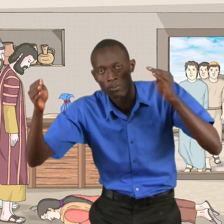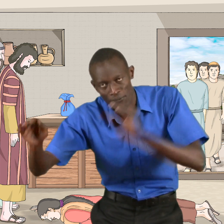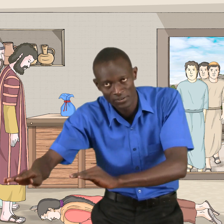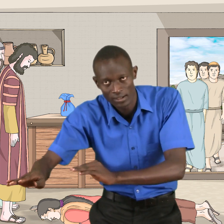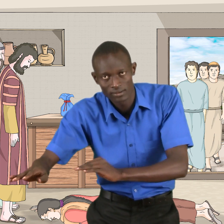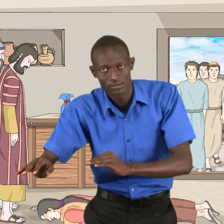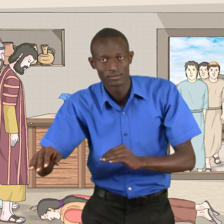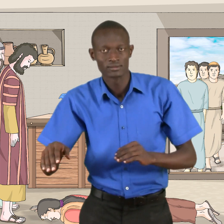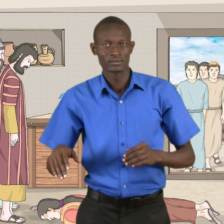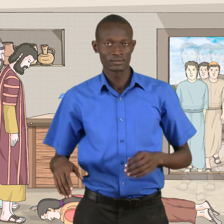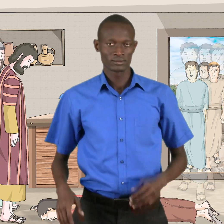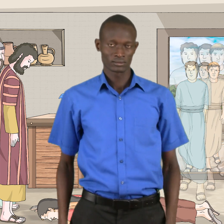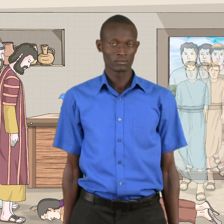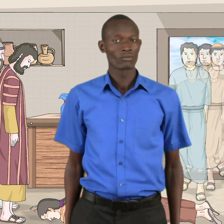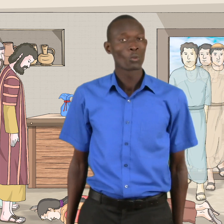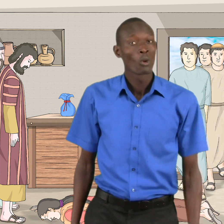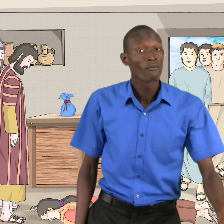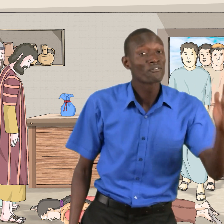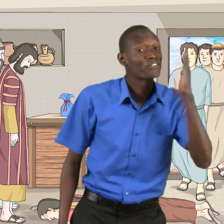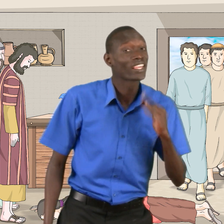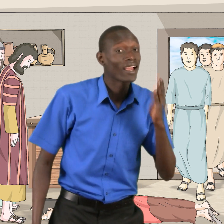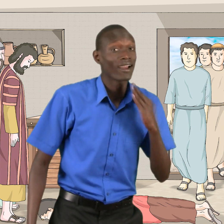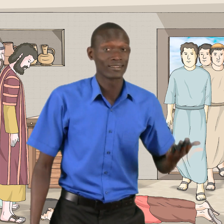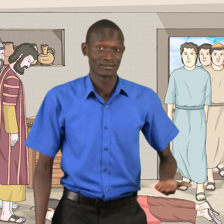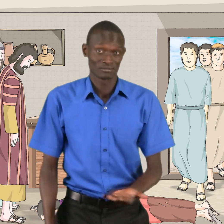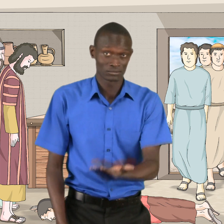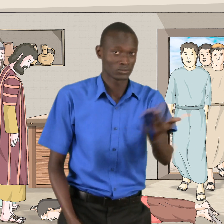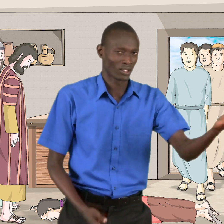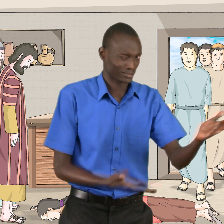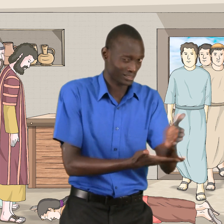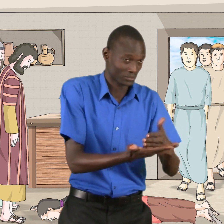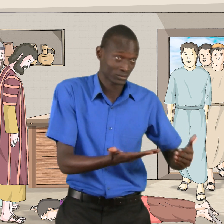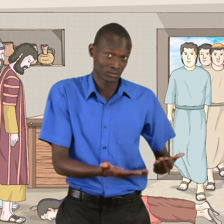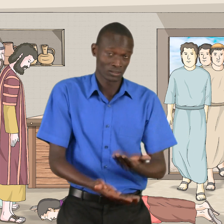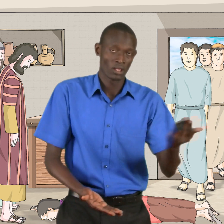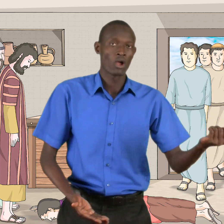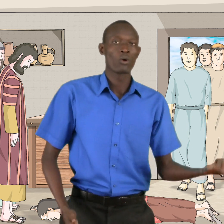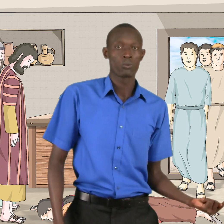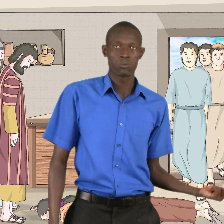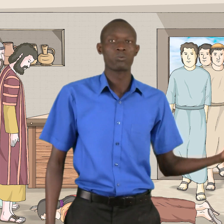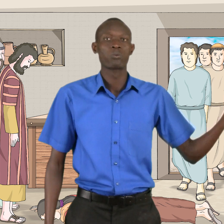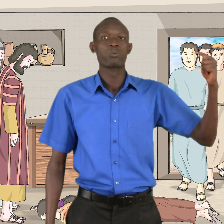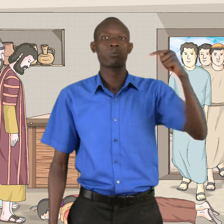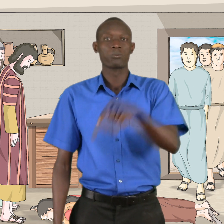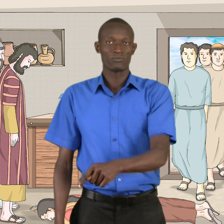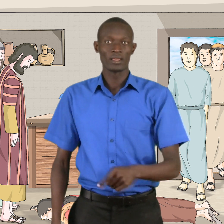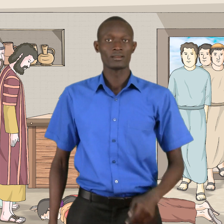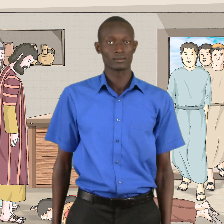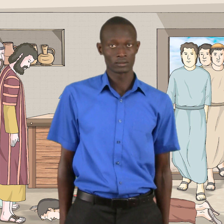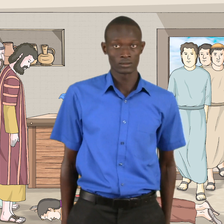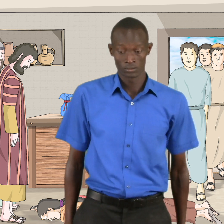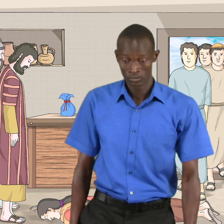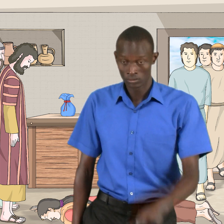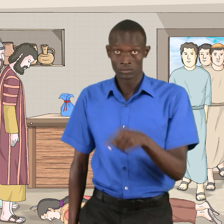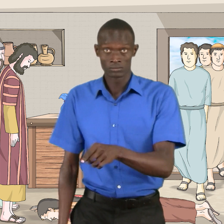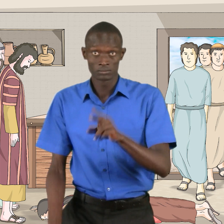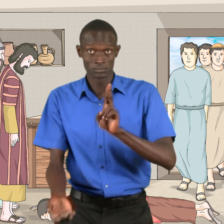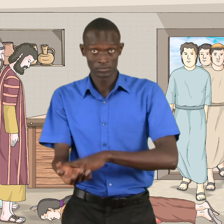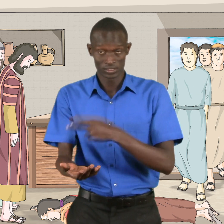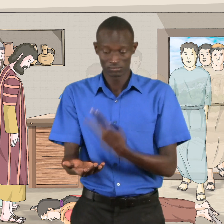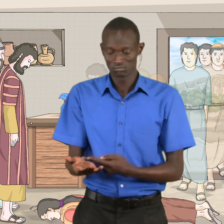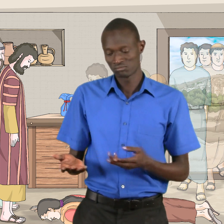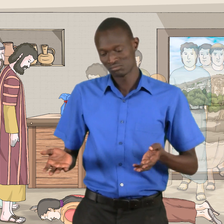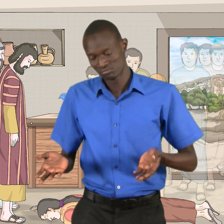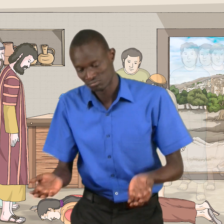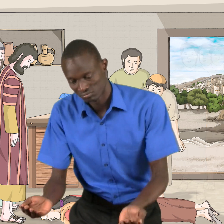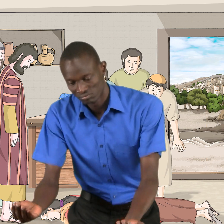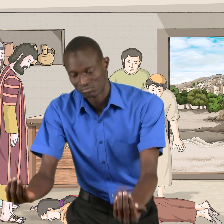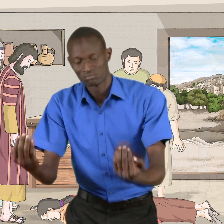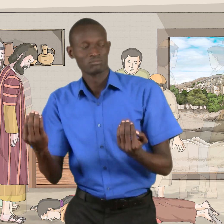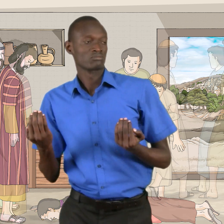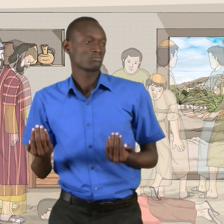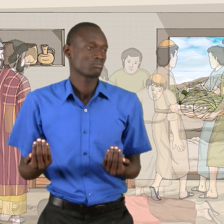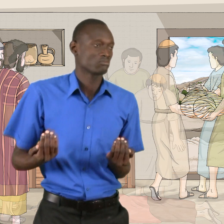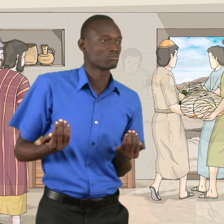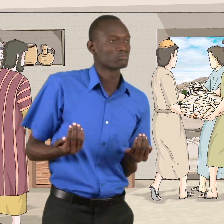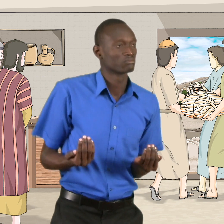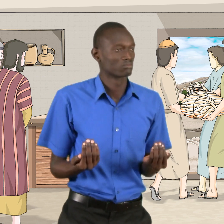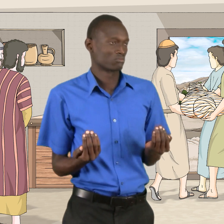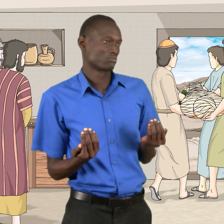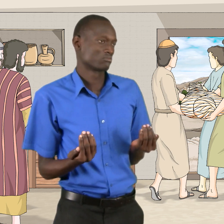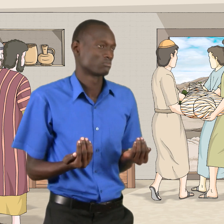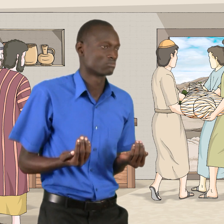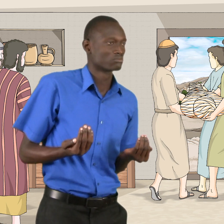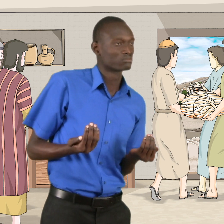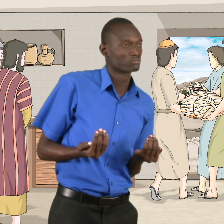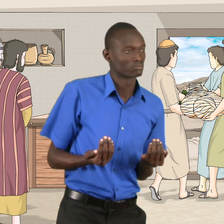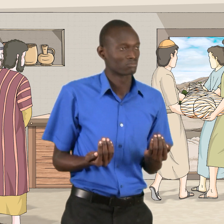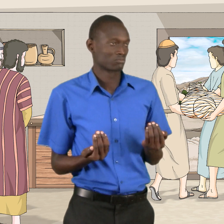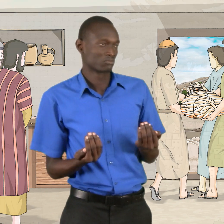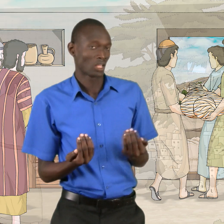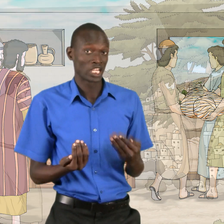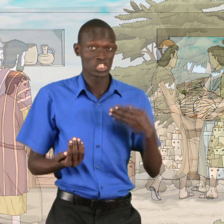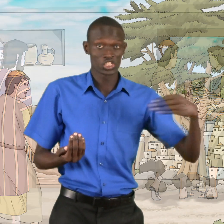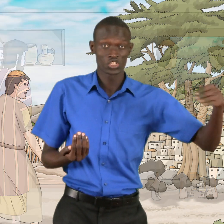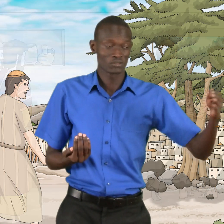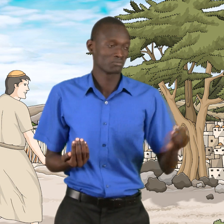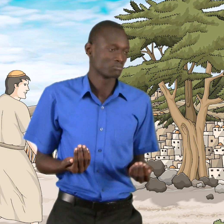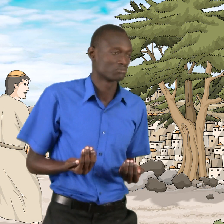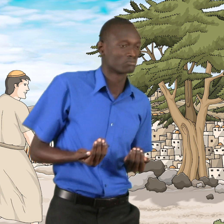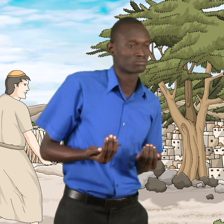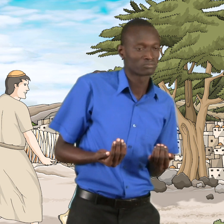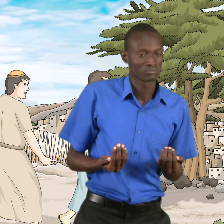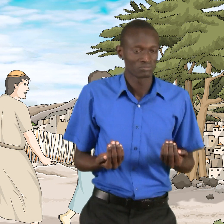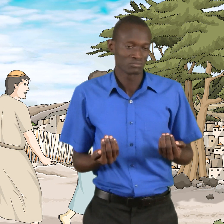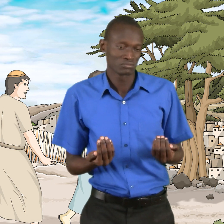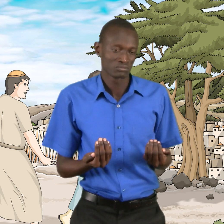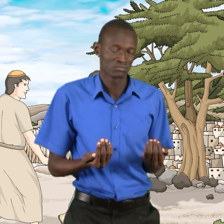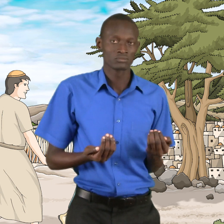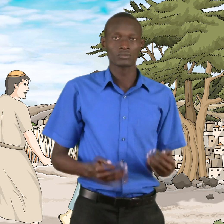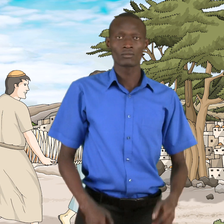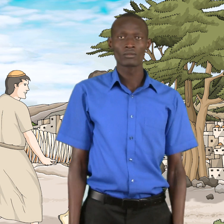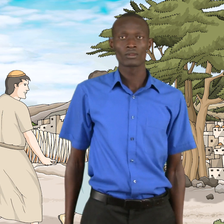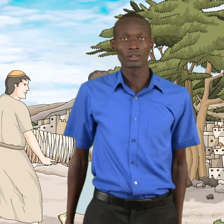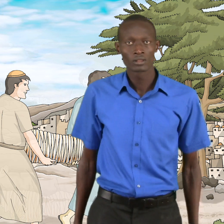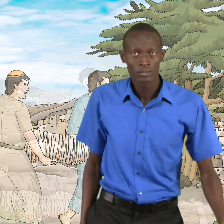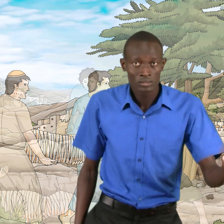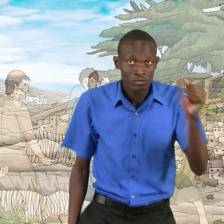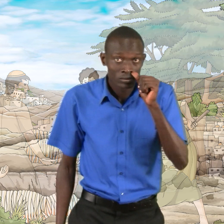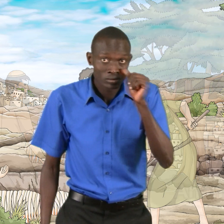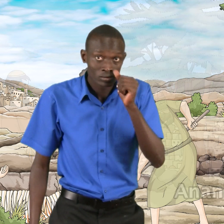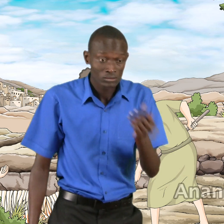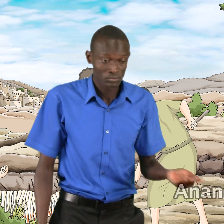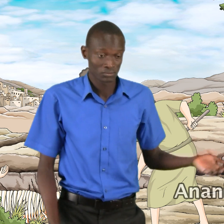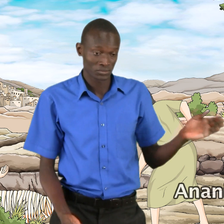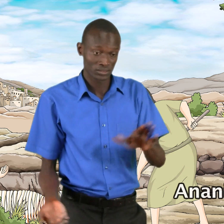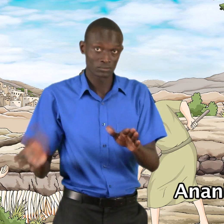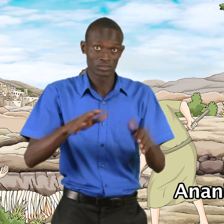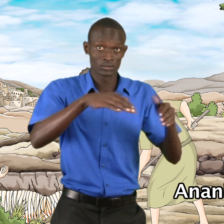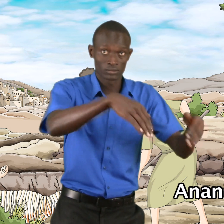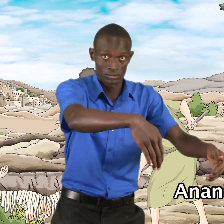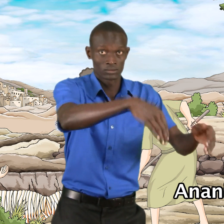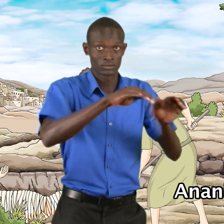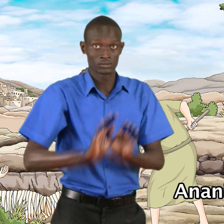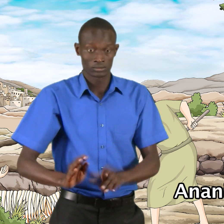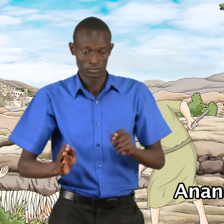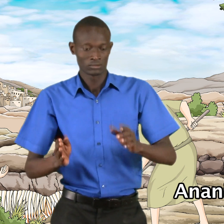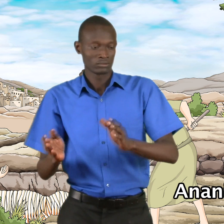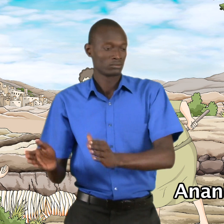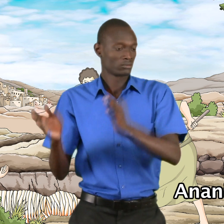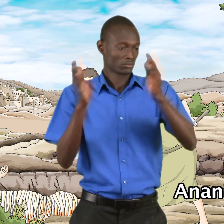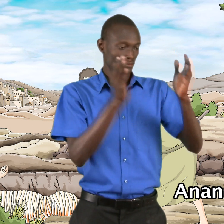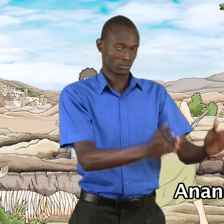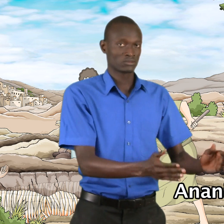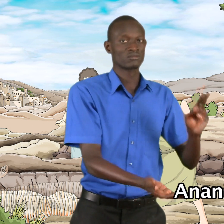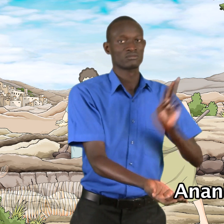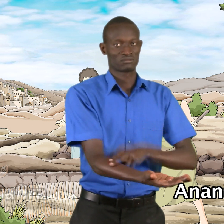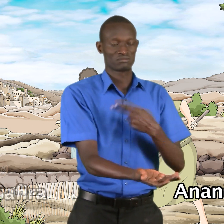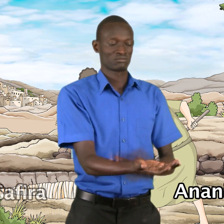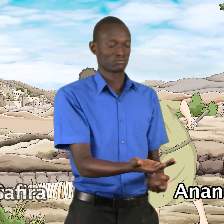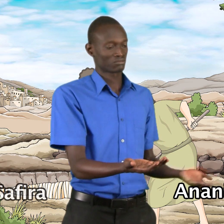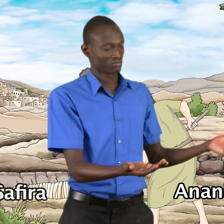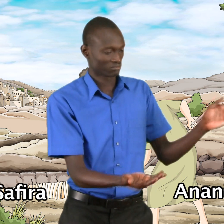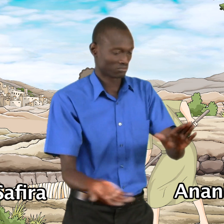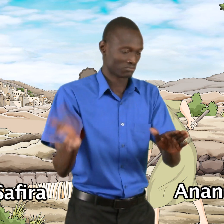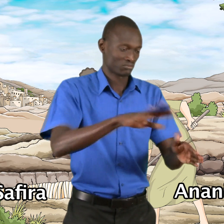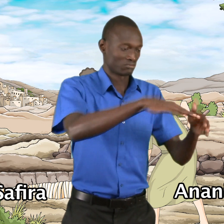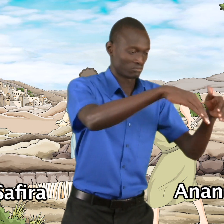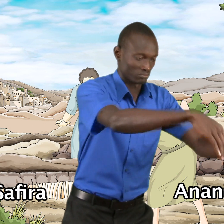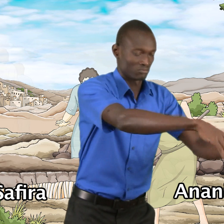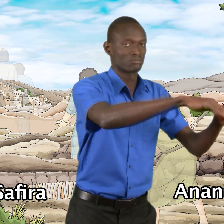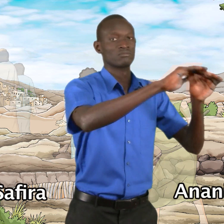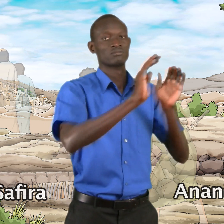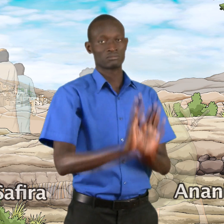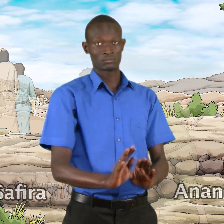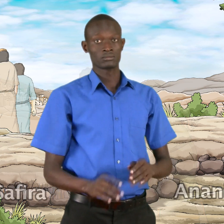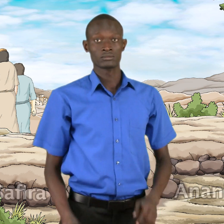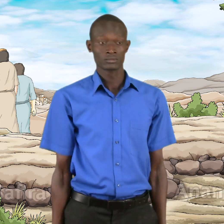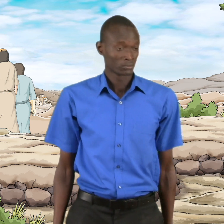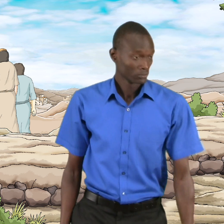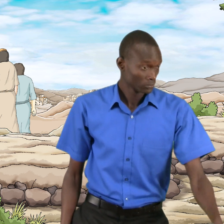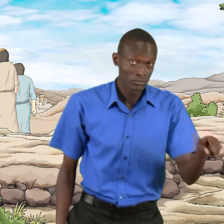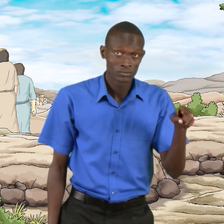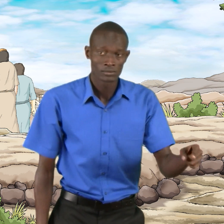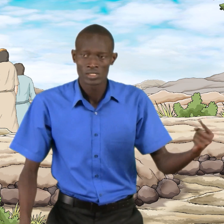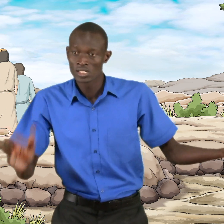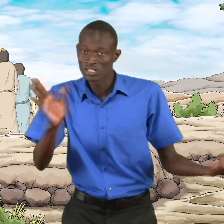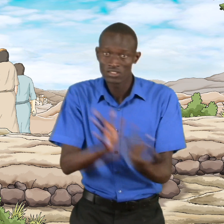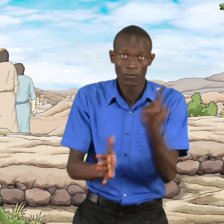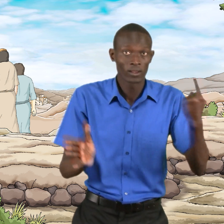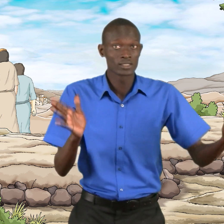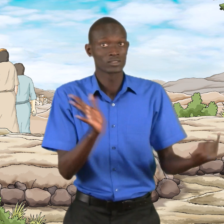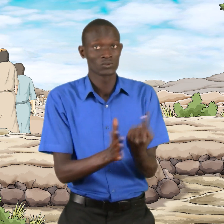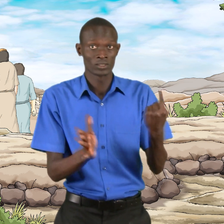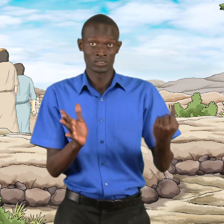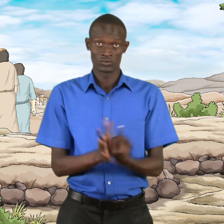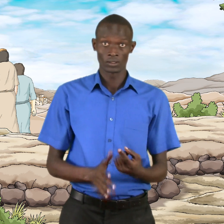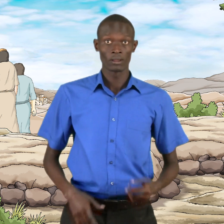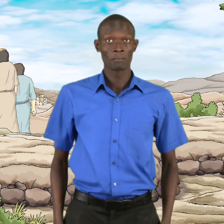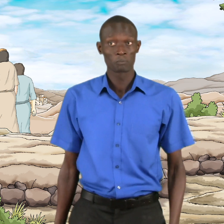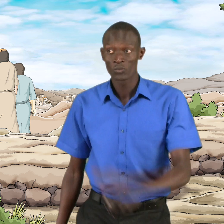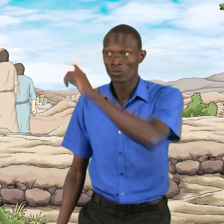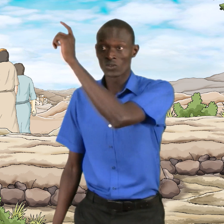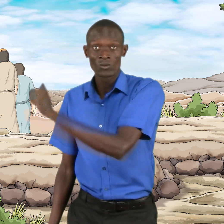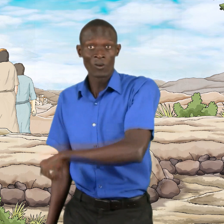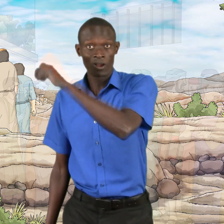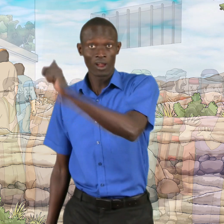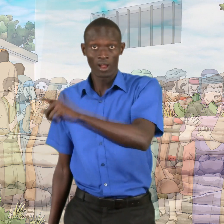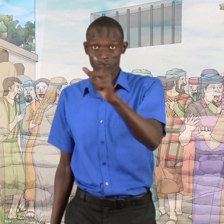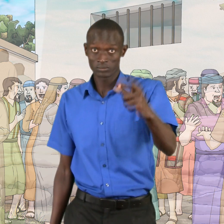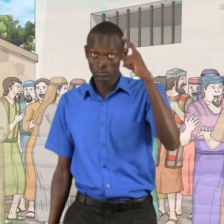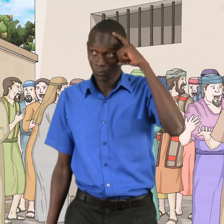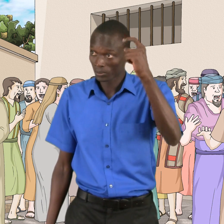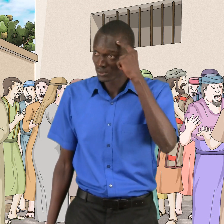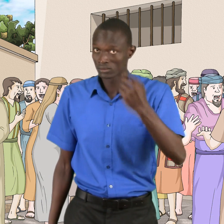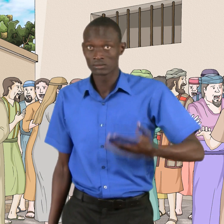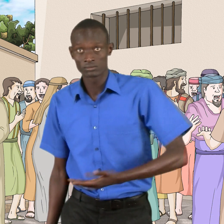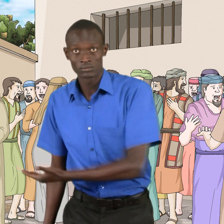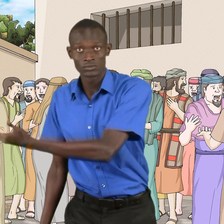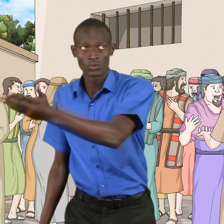Then the young men came in and, finding her dead, carried her out and buried her beside her husband.